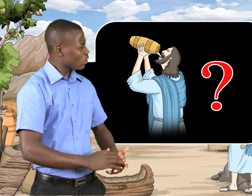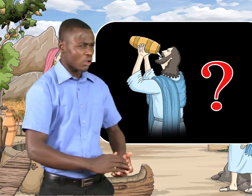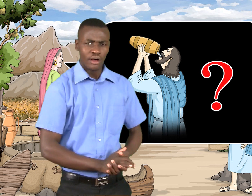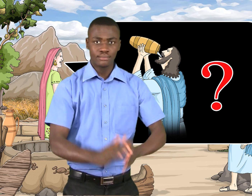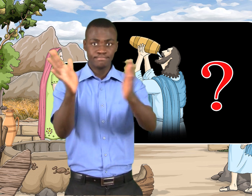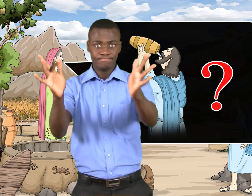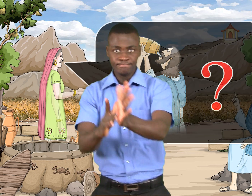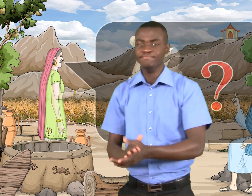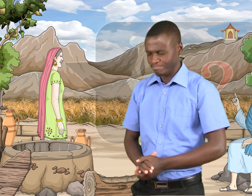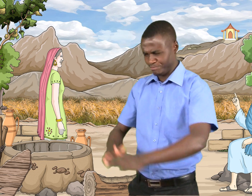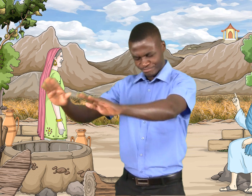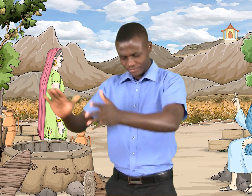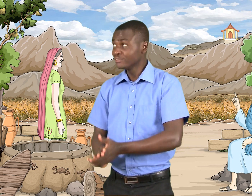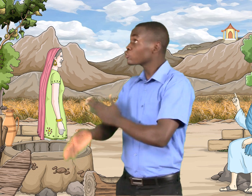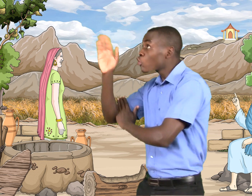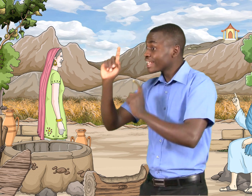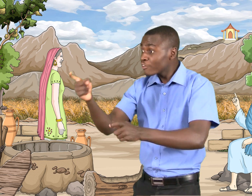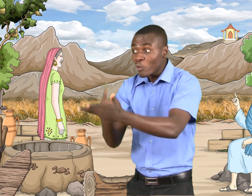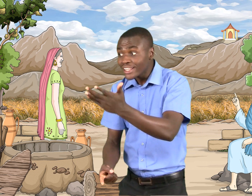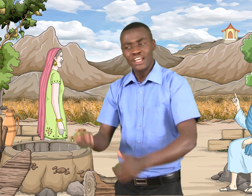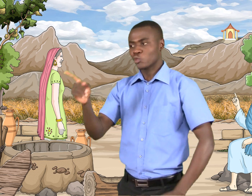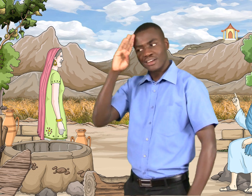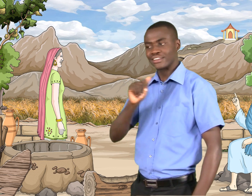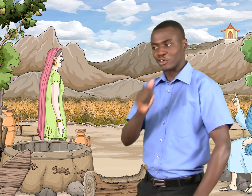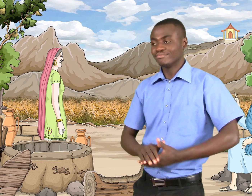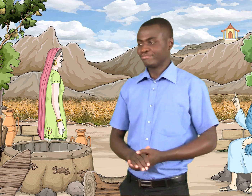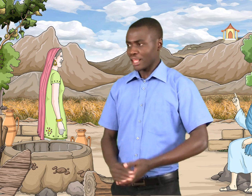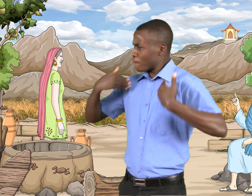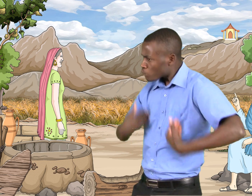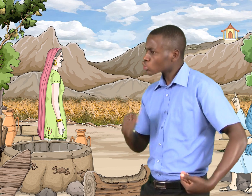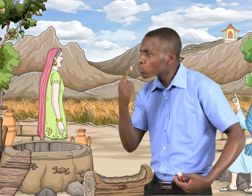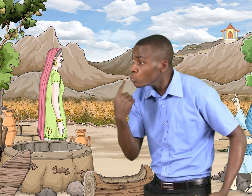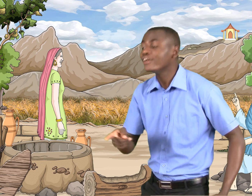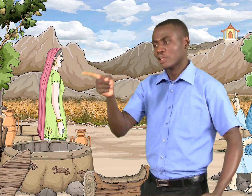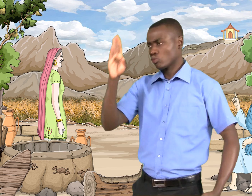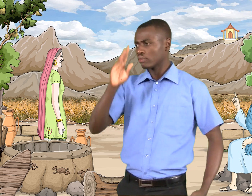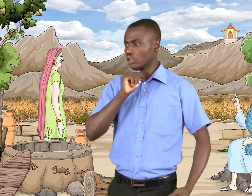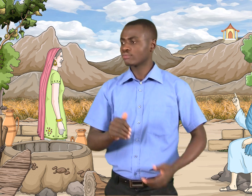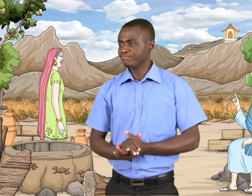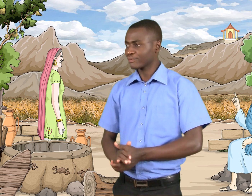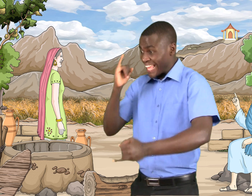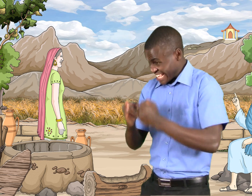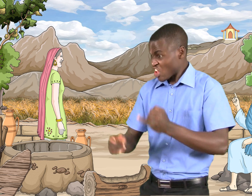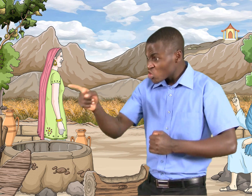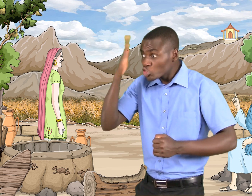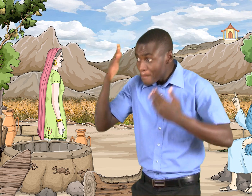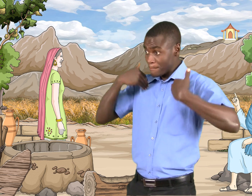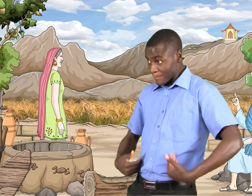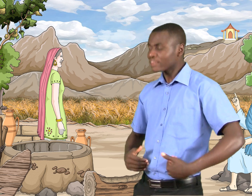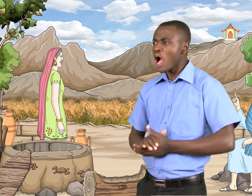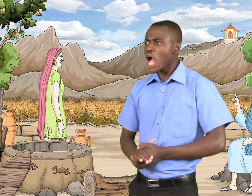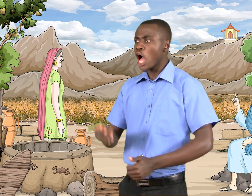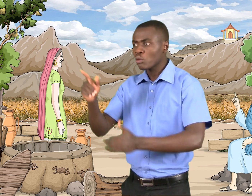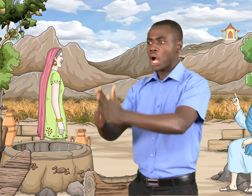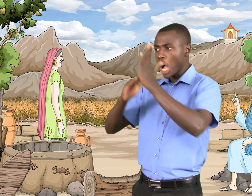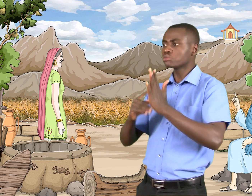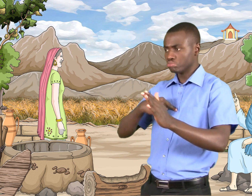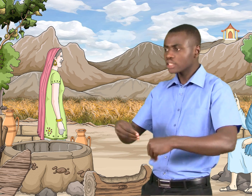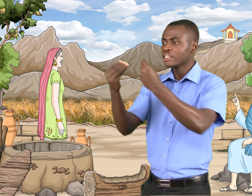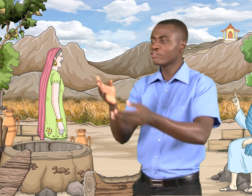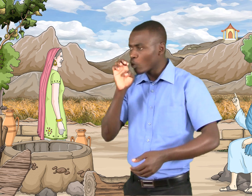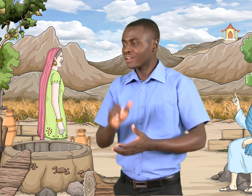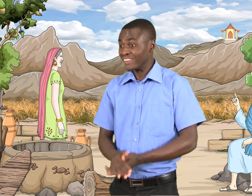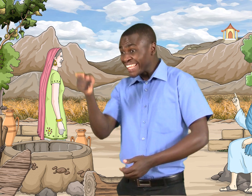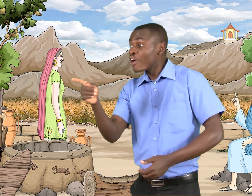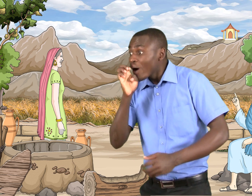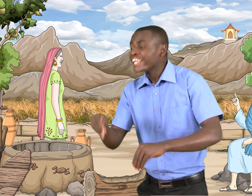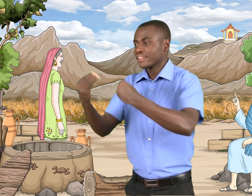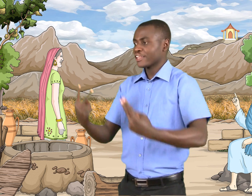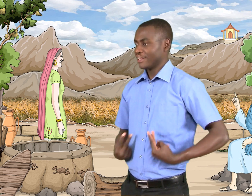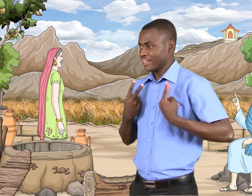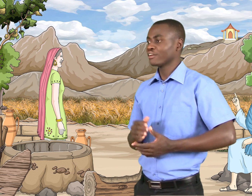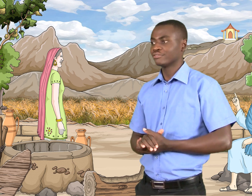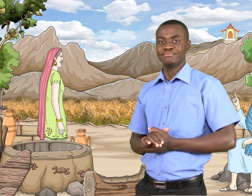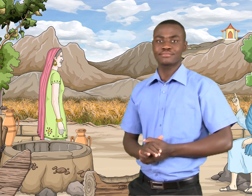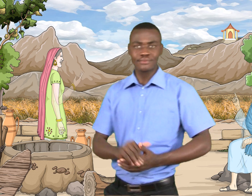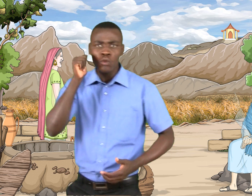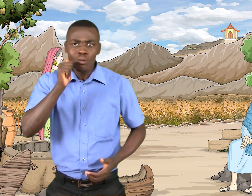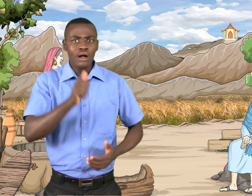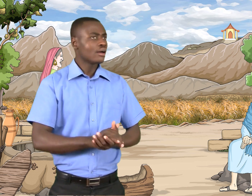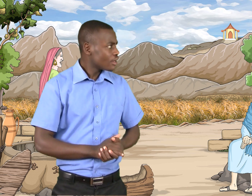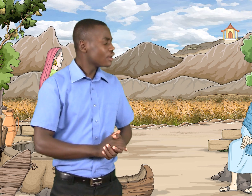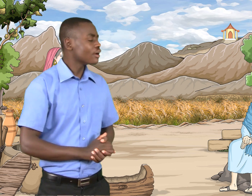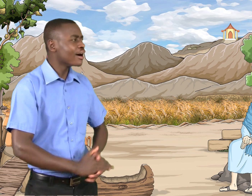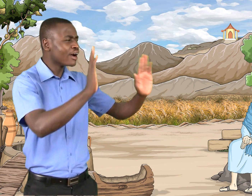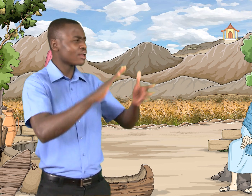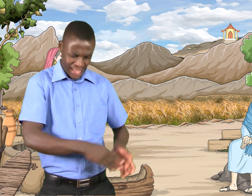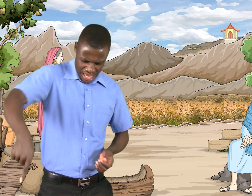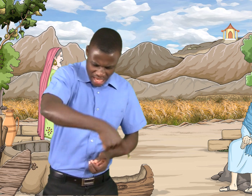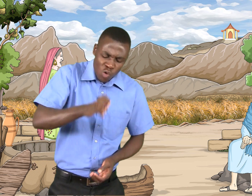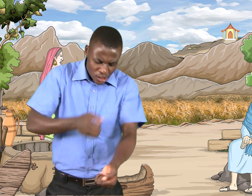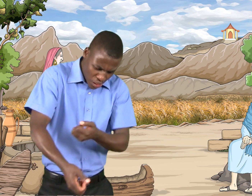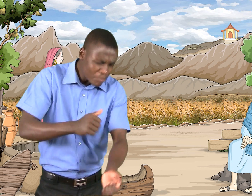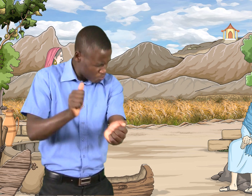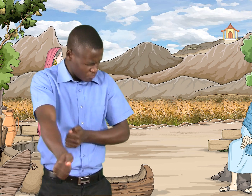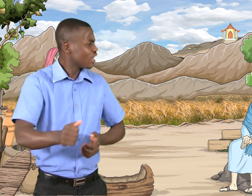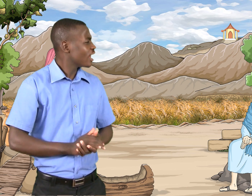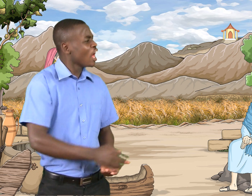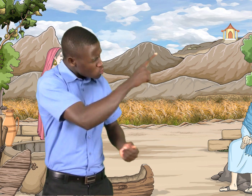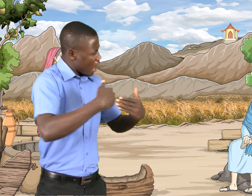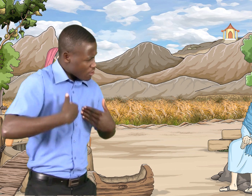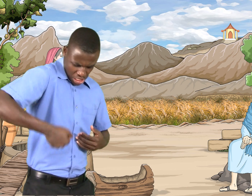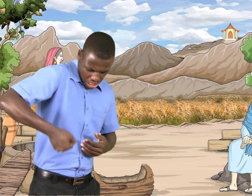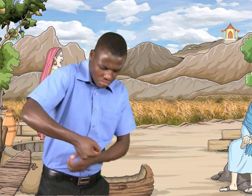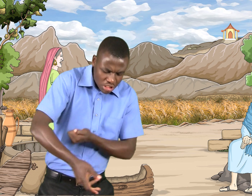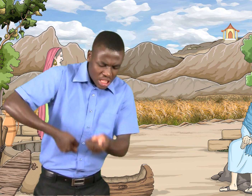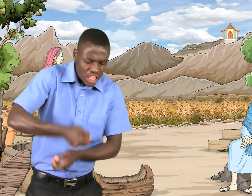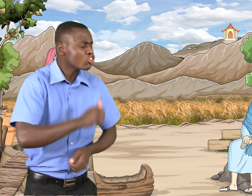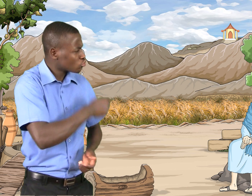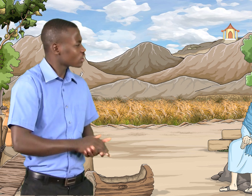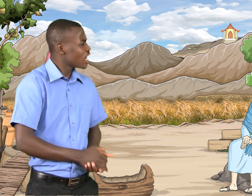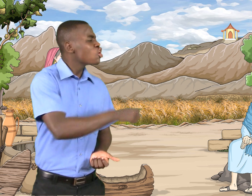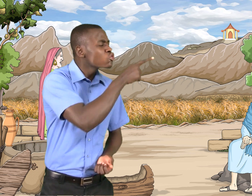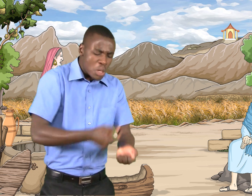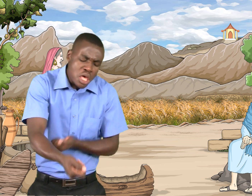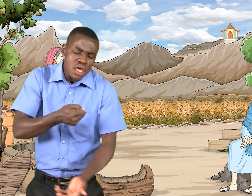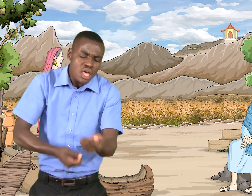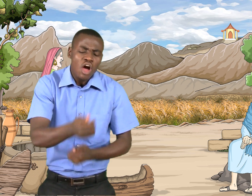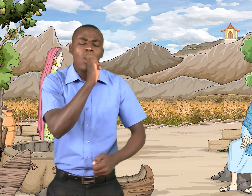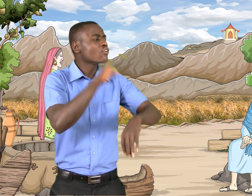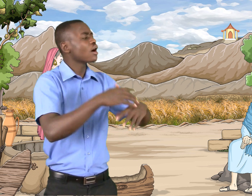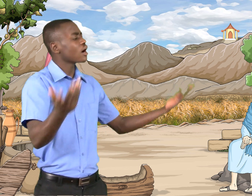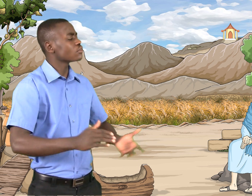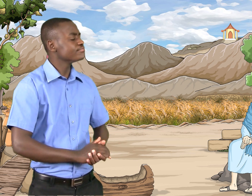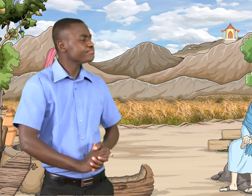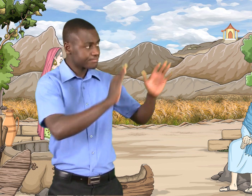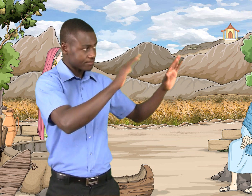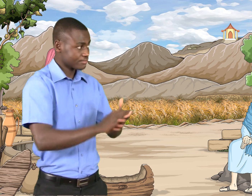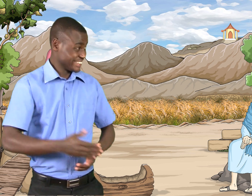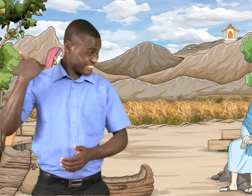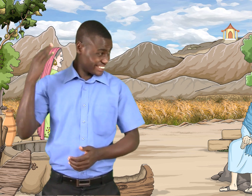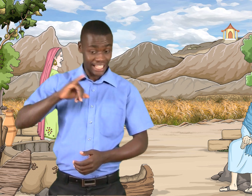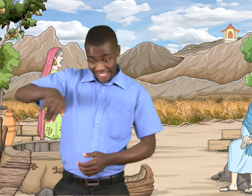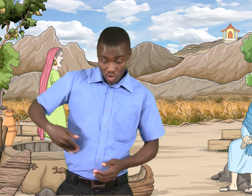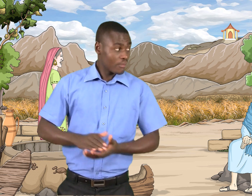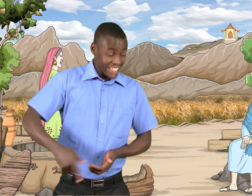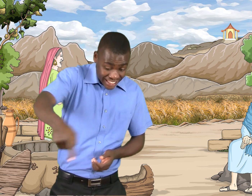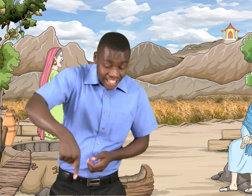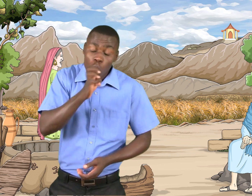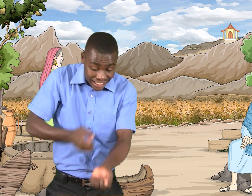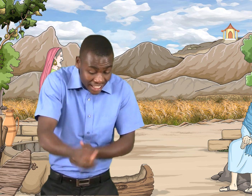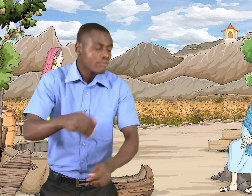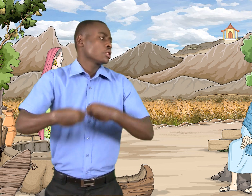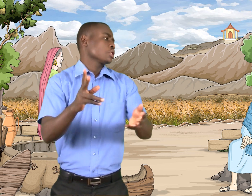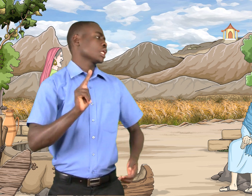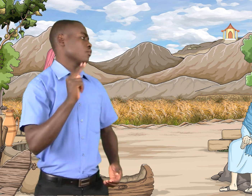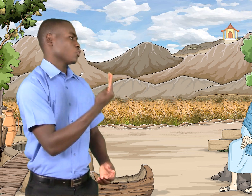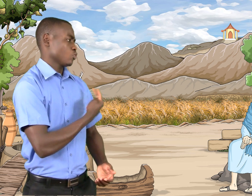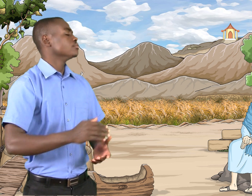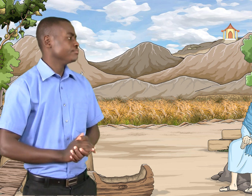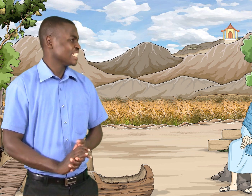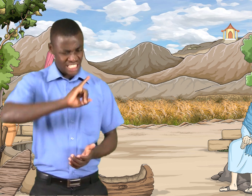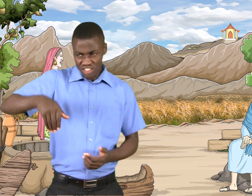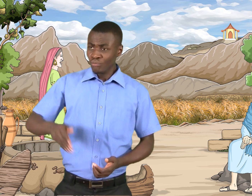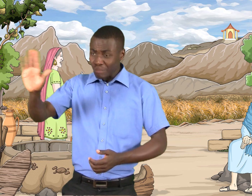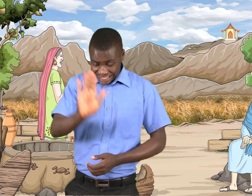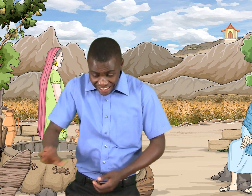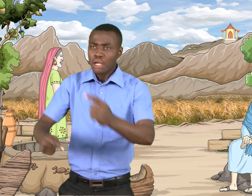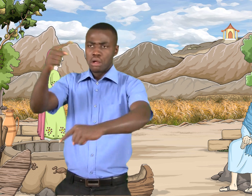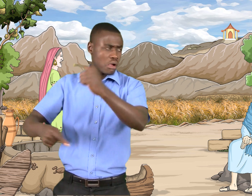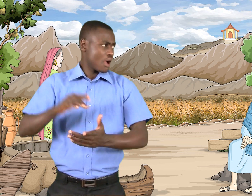(For Jews do not associate with Samaritans.) Jesus answered, “If you knew the gift of God and who is asking you for a drink, you would have asked Him, and He would have given you living water.” “Sir,” the woman replied, “You have nothing to draw with and the well is deep.